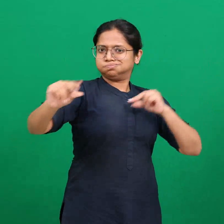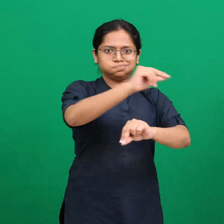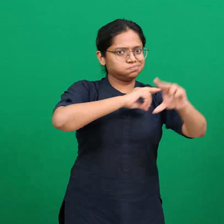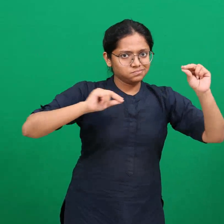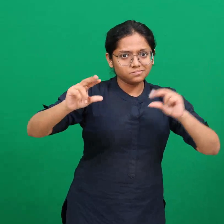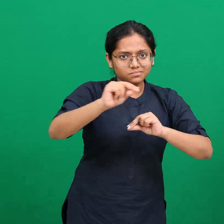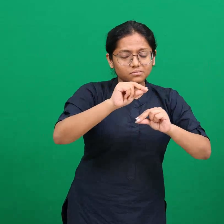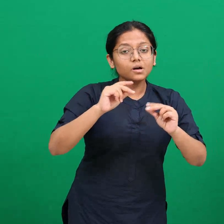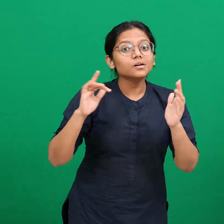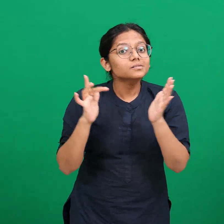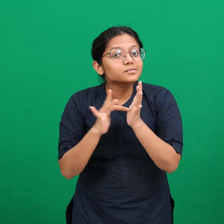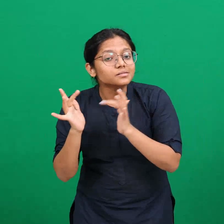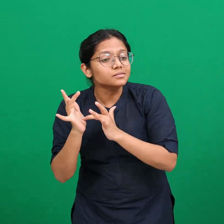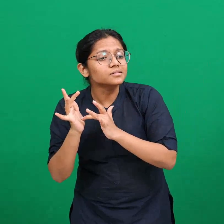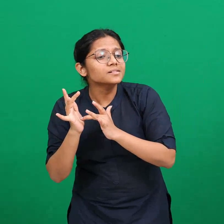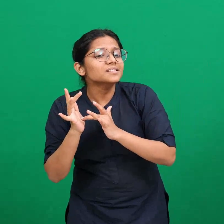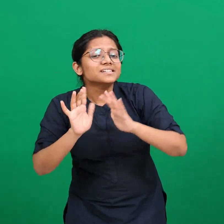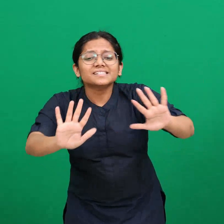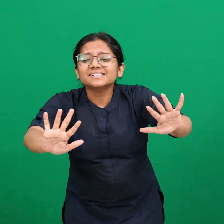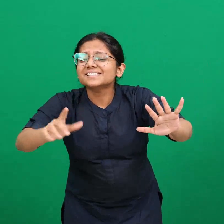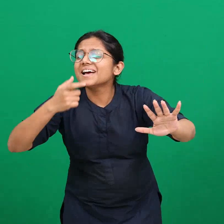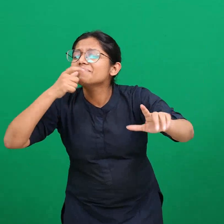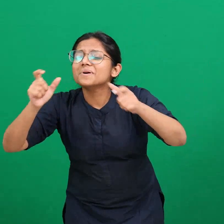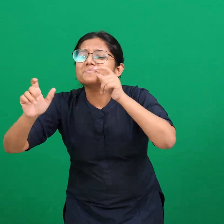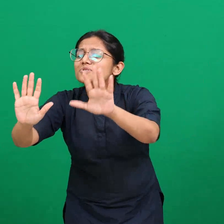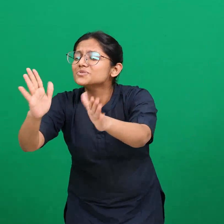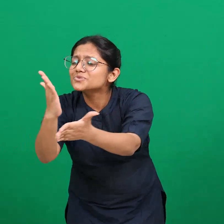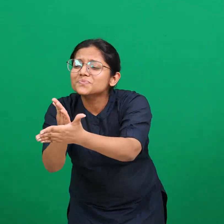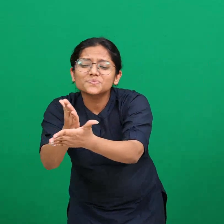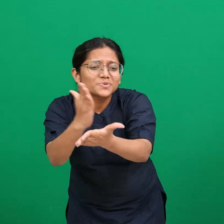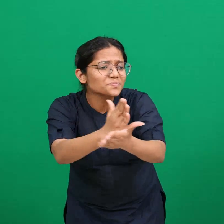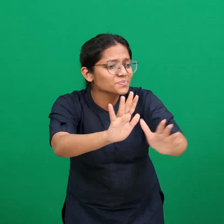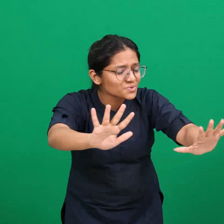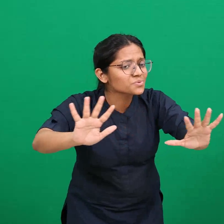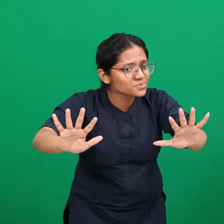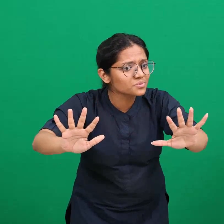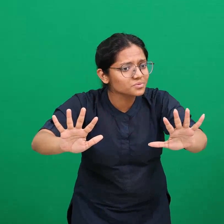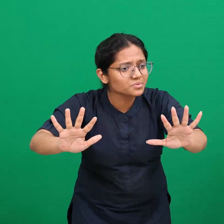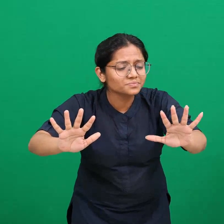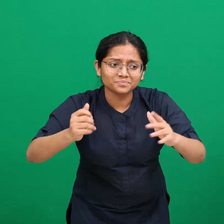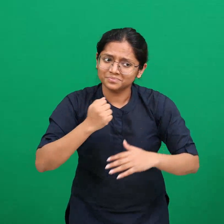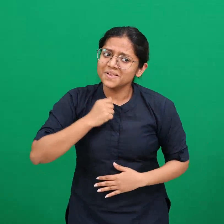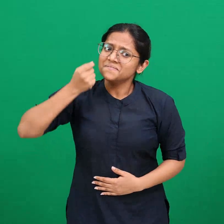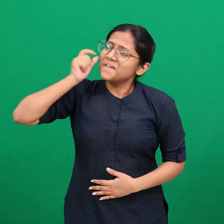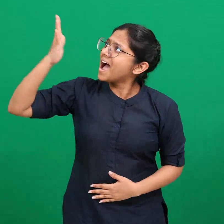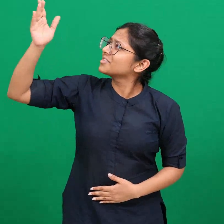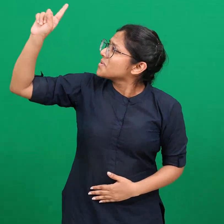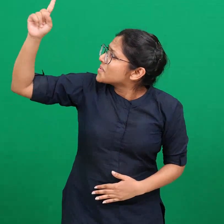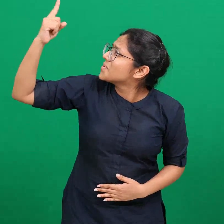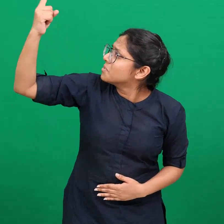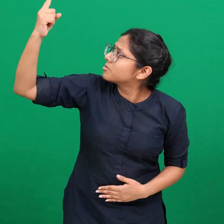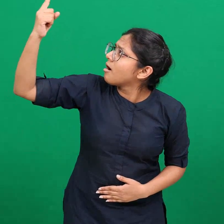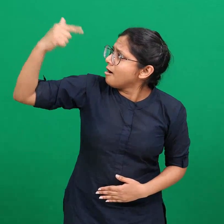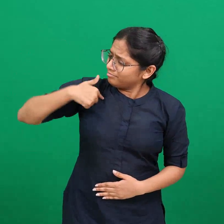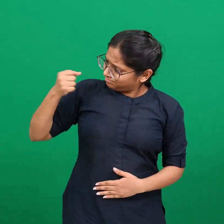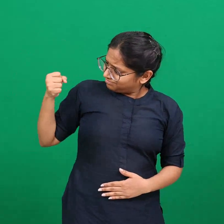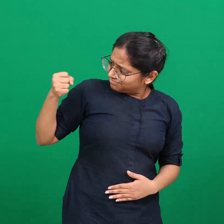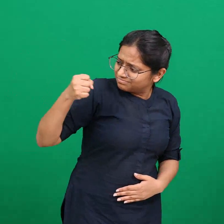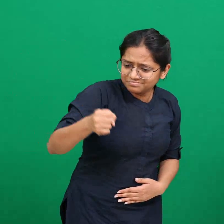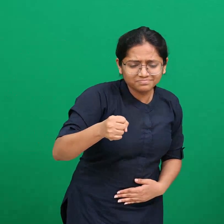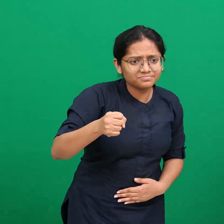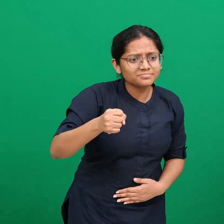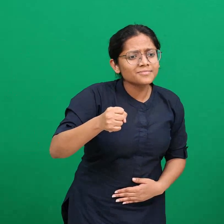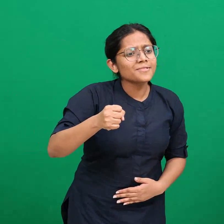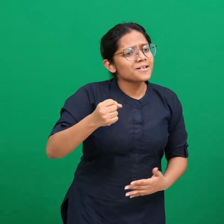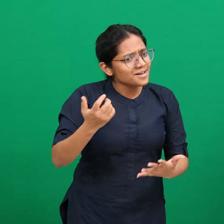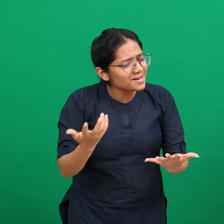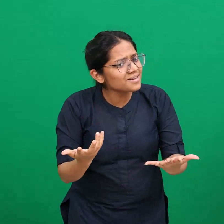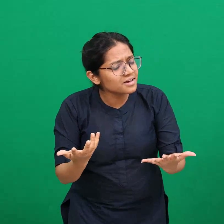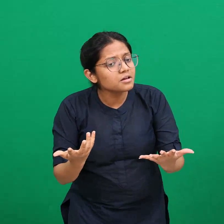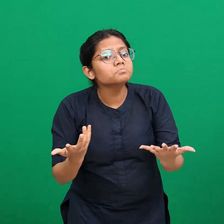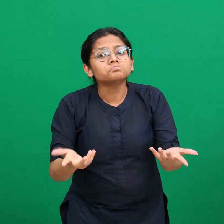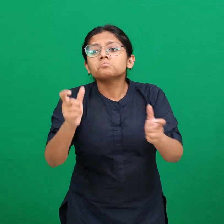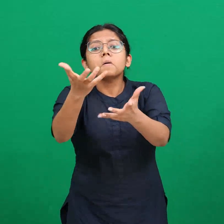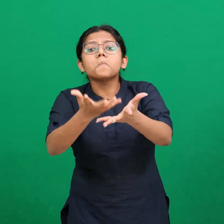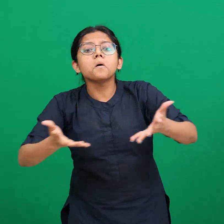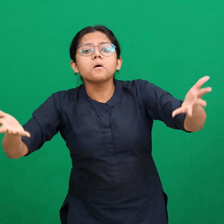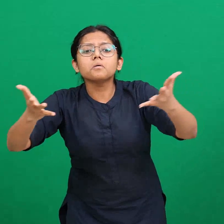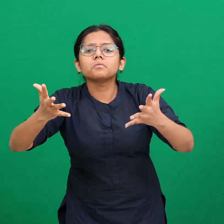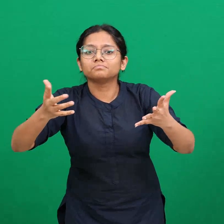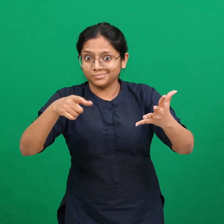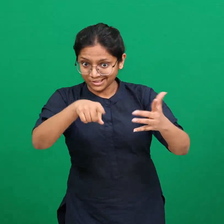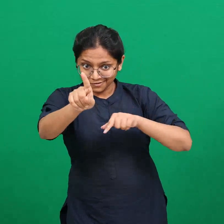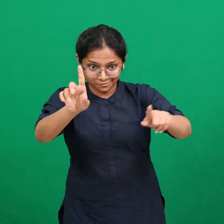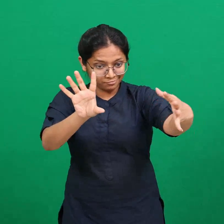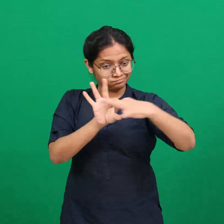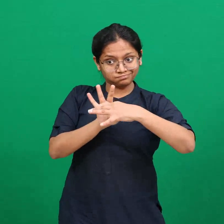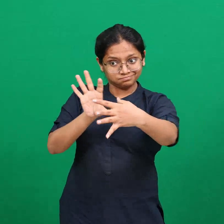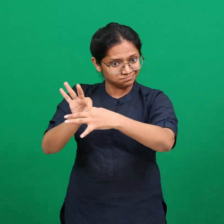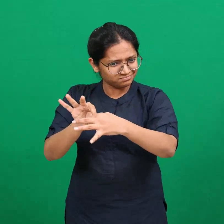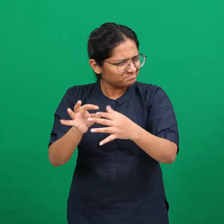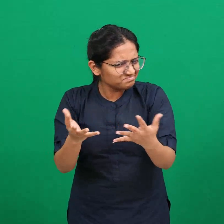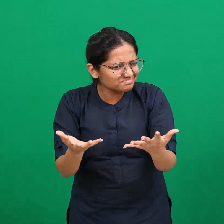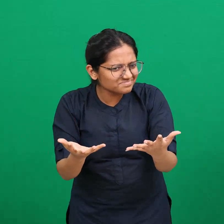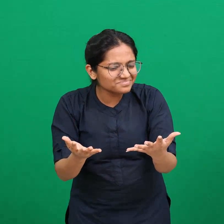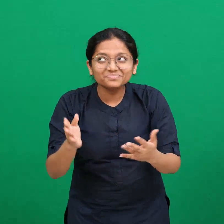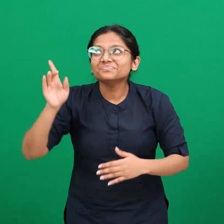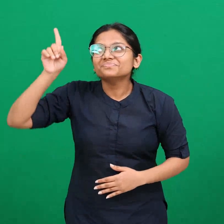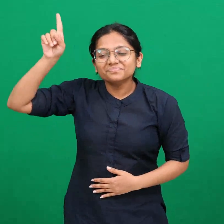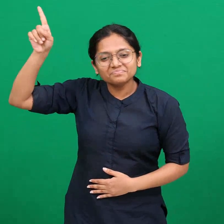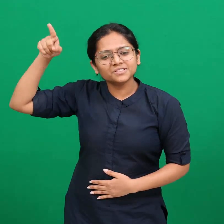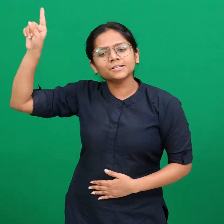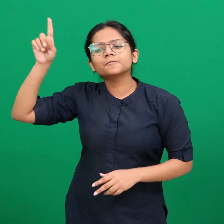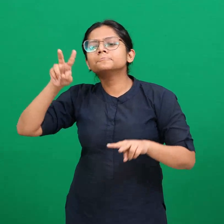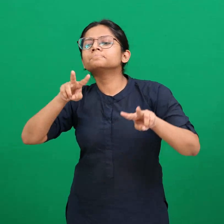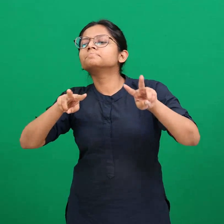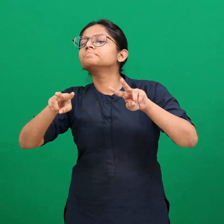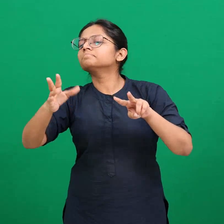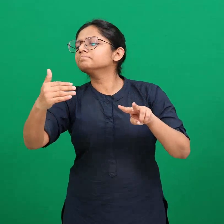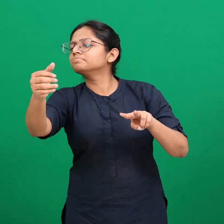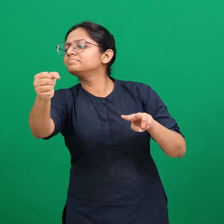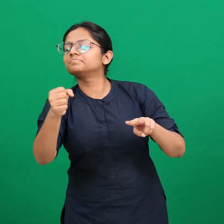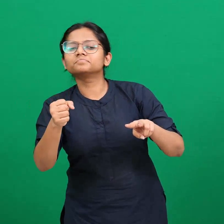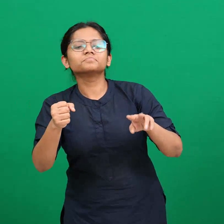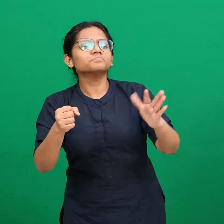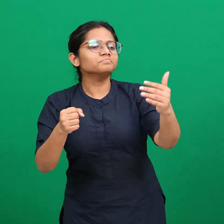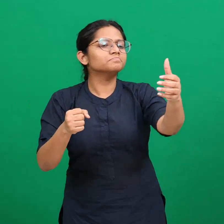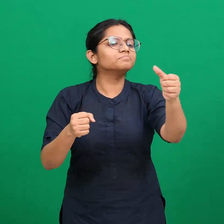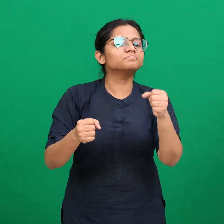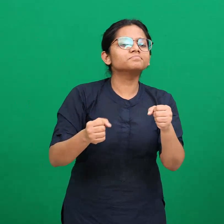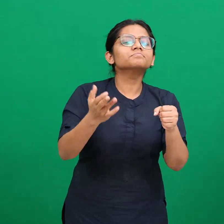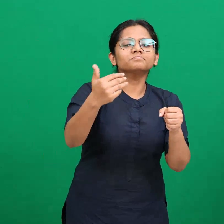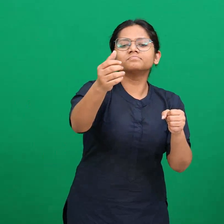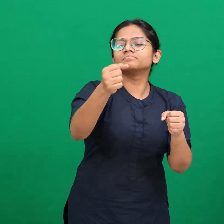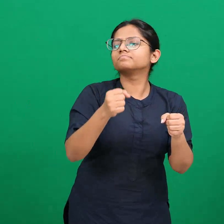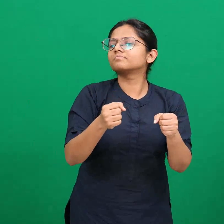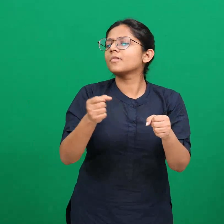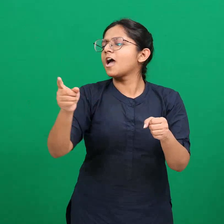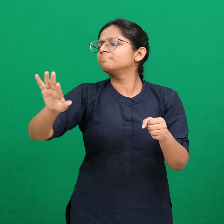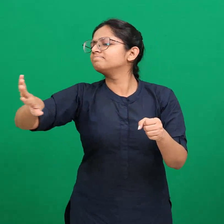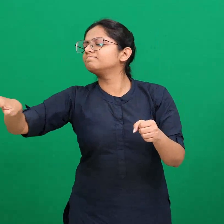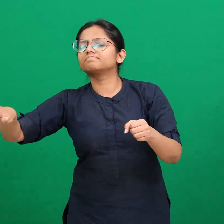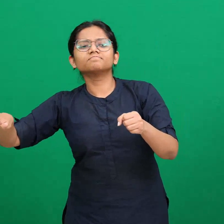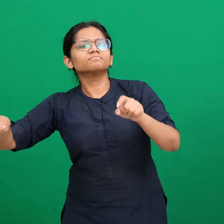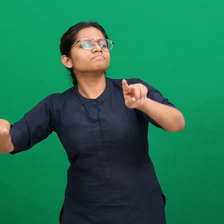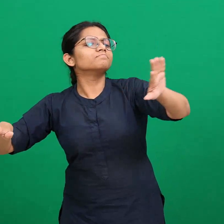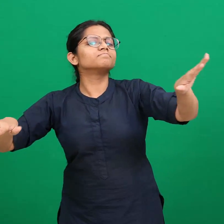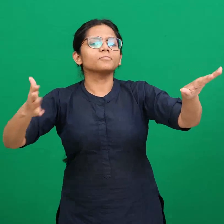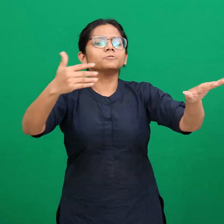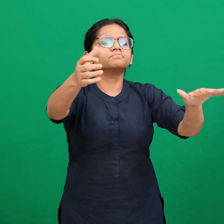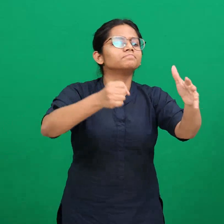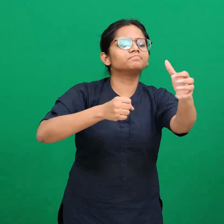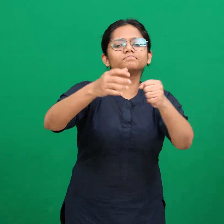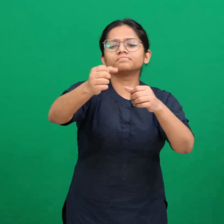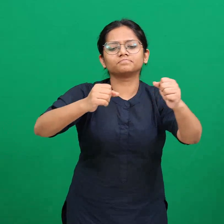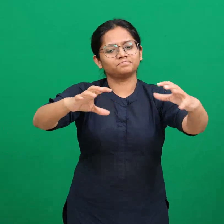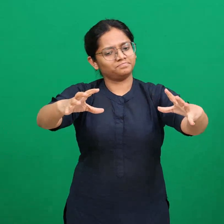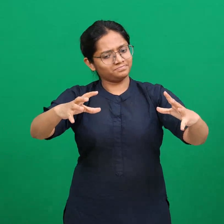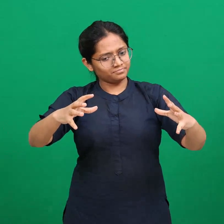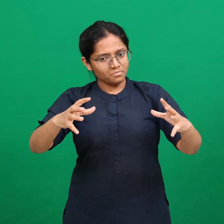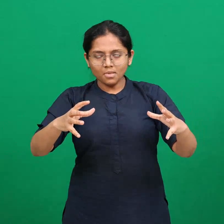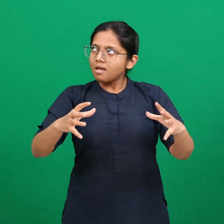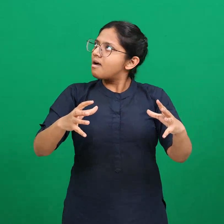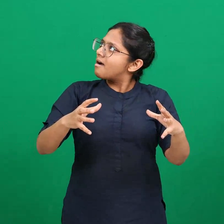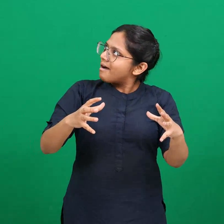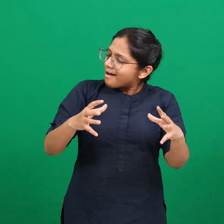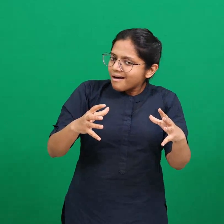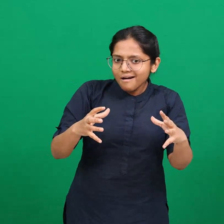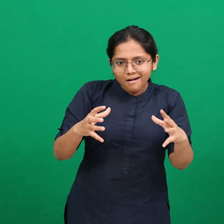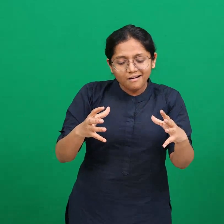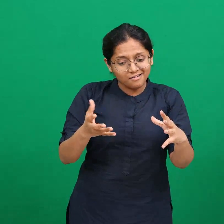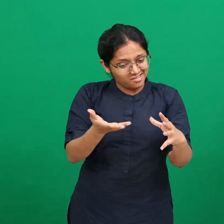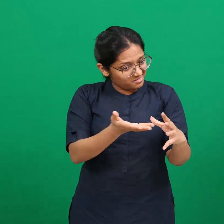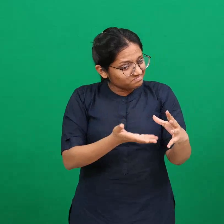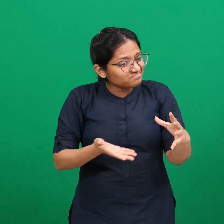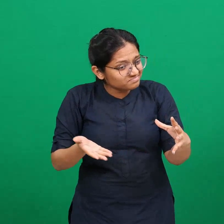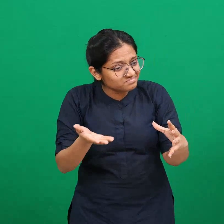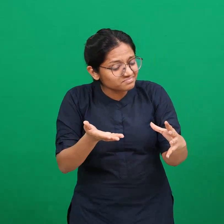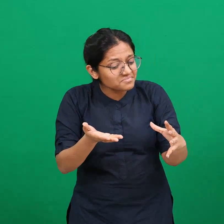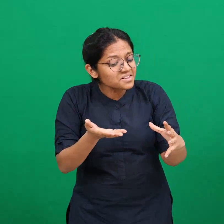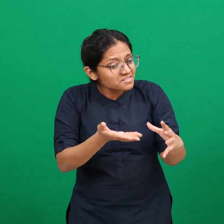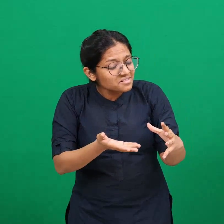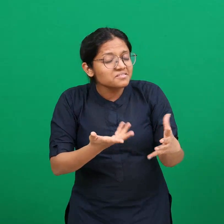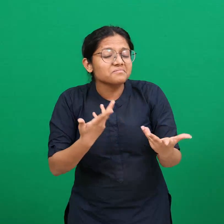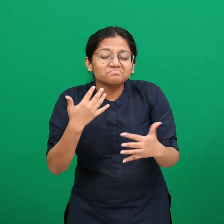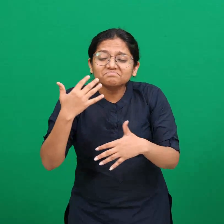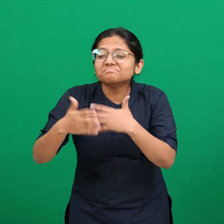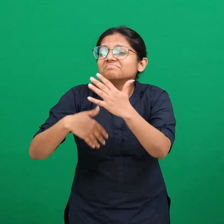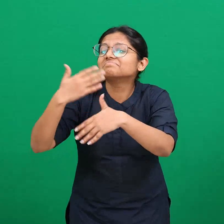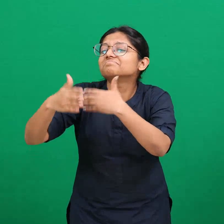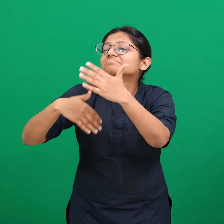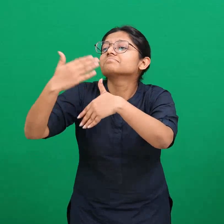How then can He say, ' I have come down from heaven?'" "Stop grumbling among yourselves," Jesus replied.